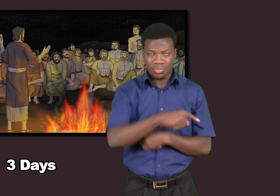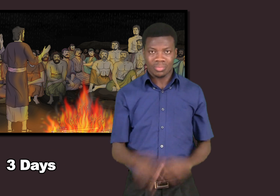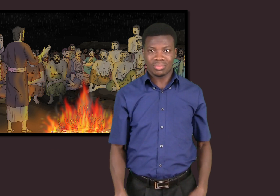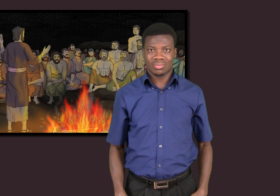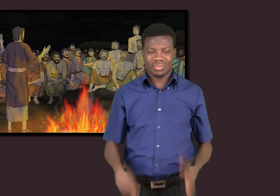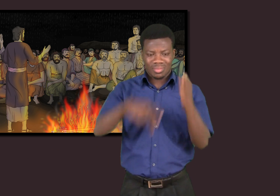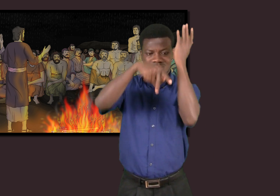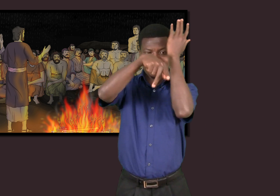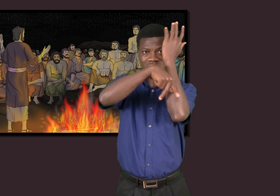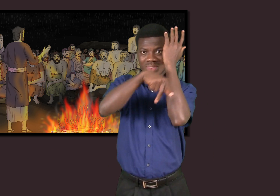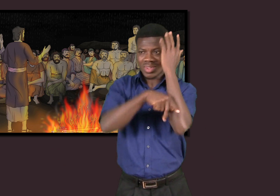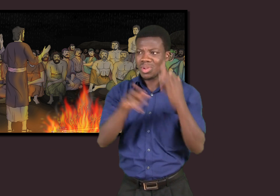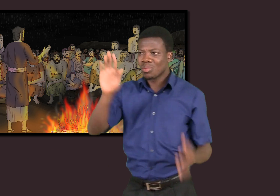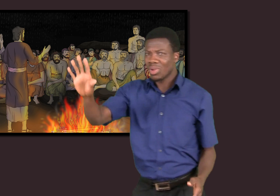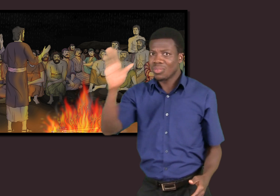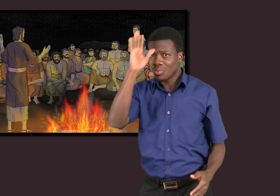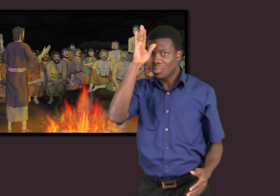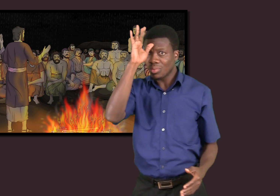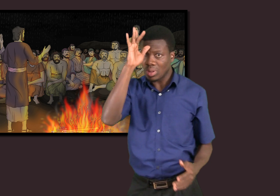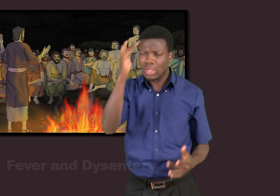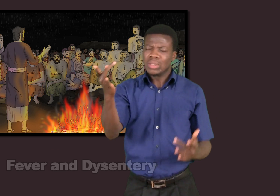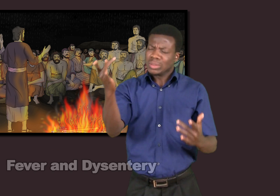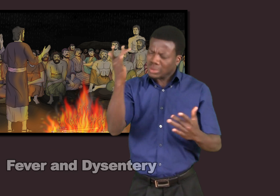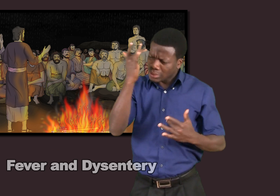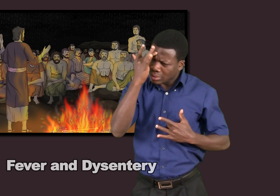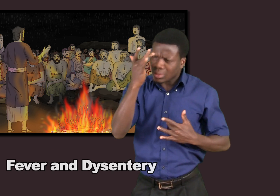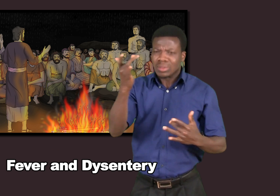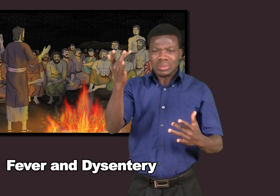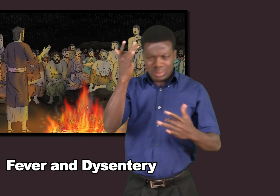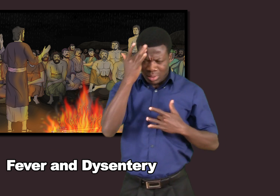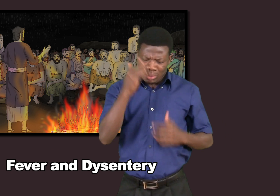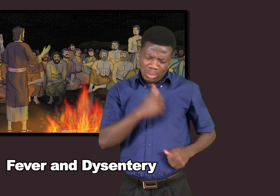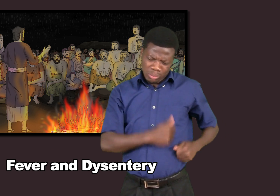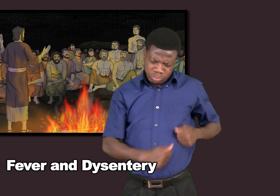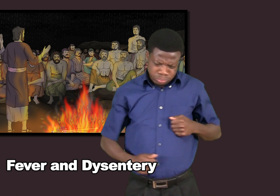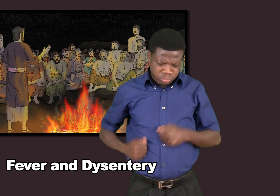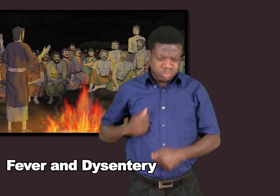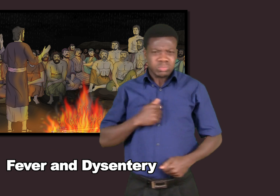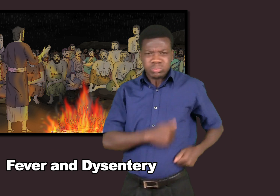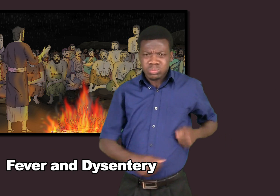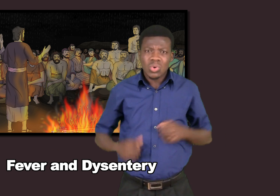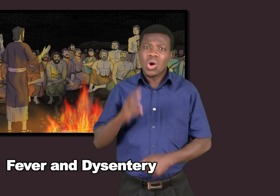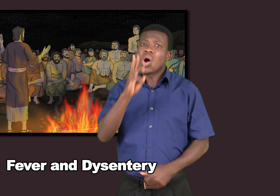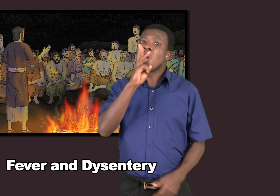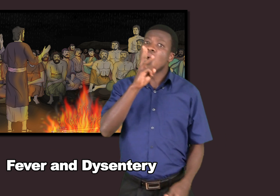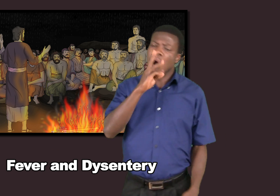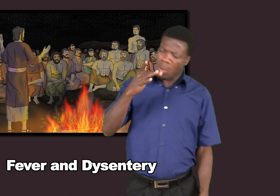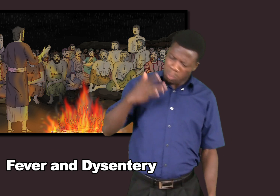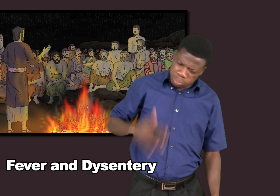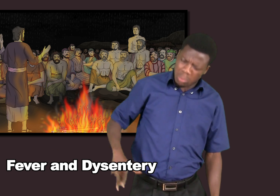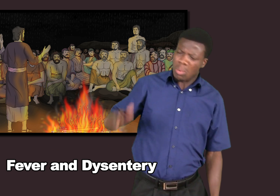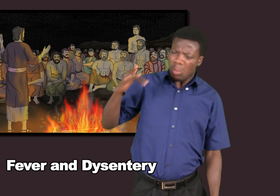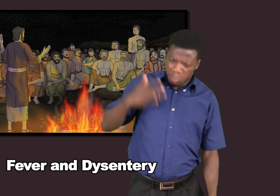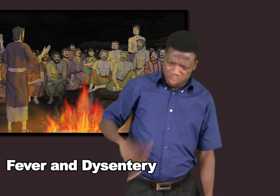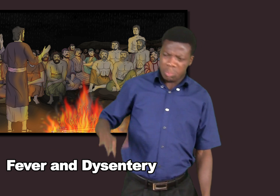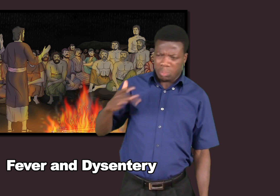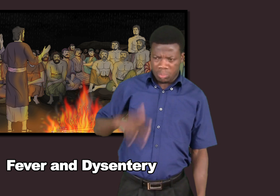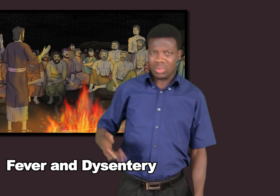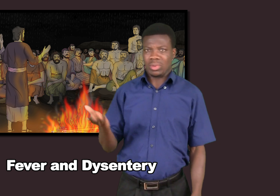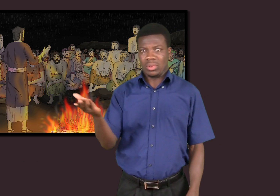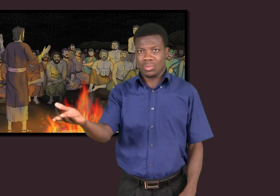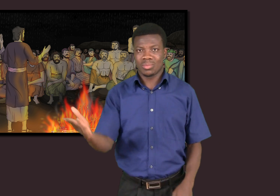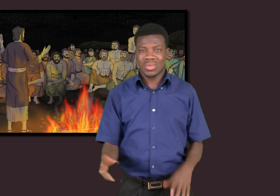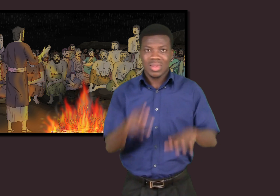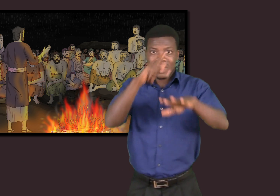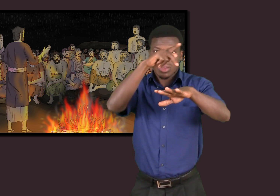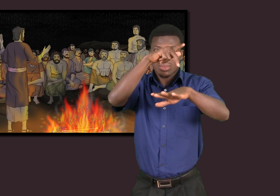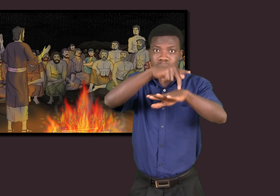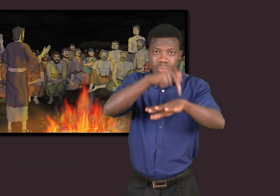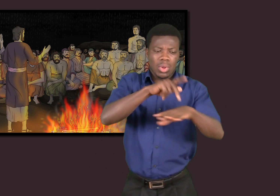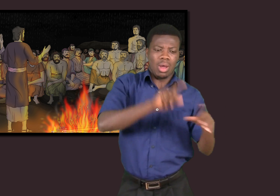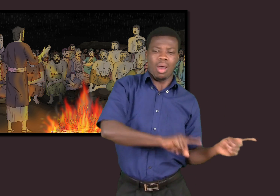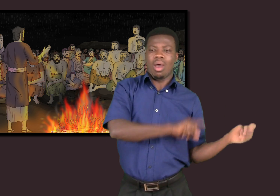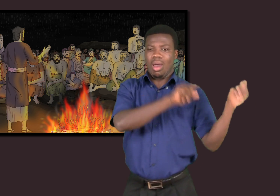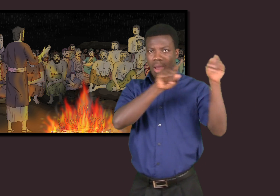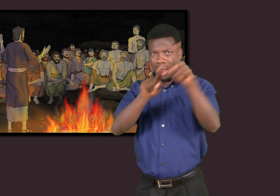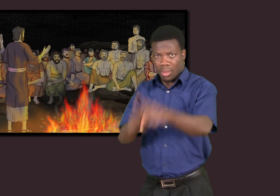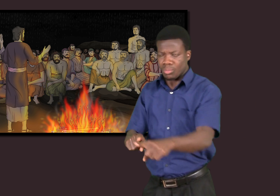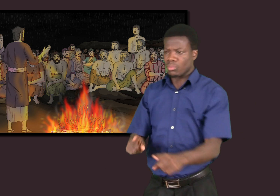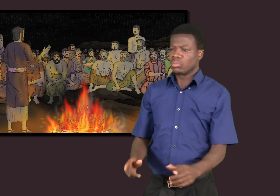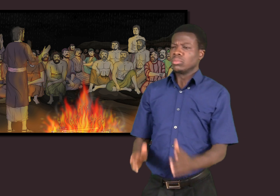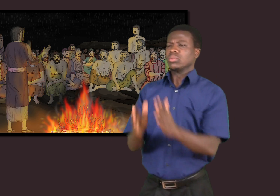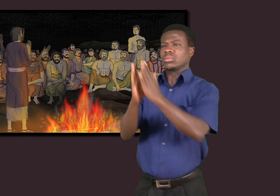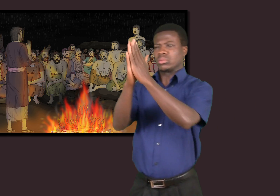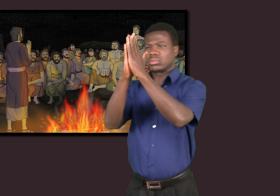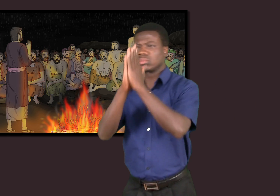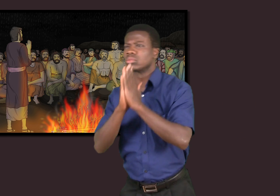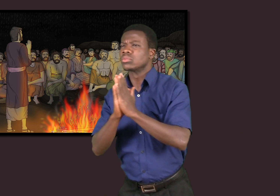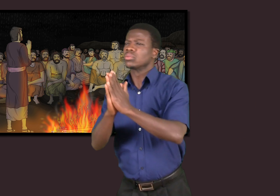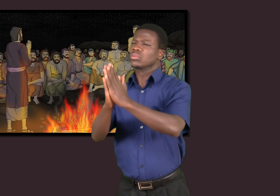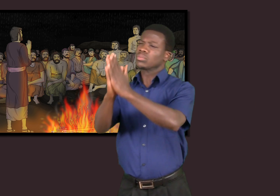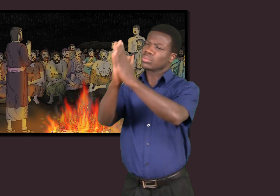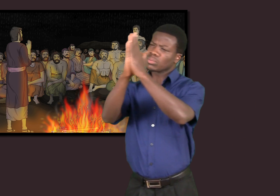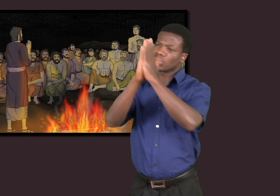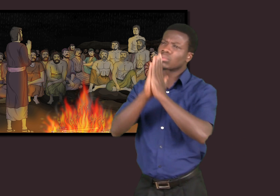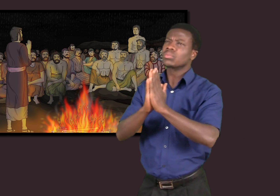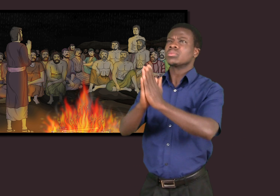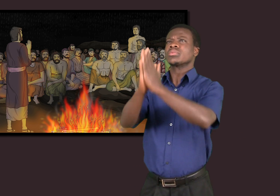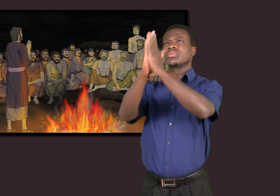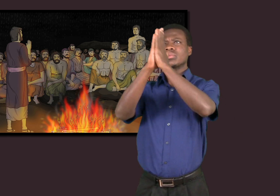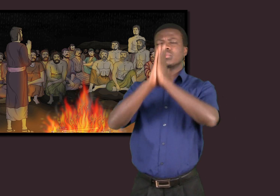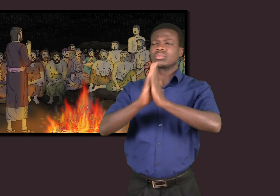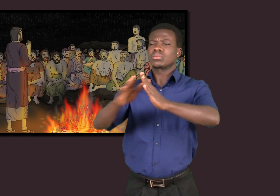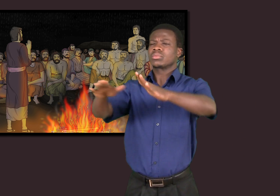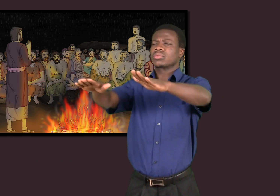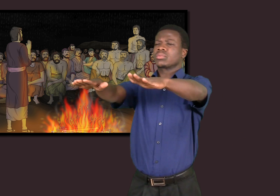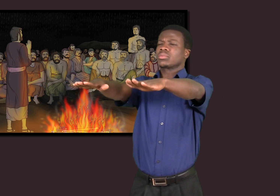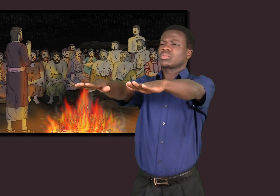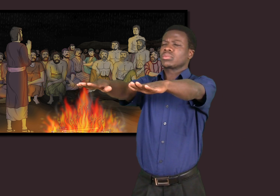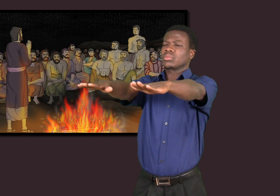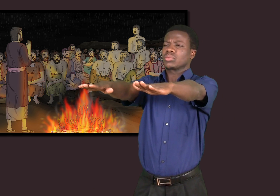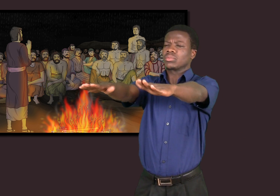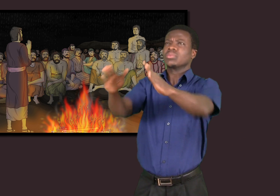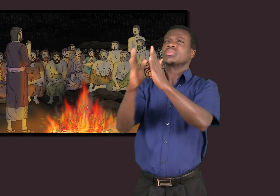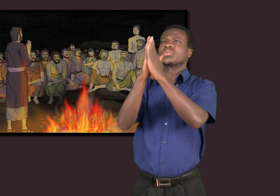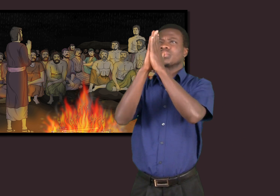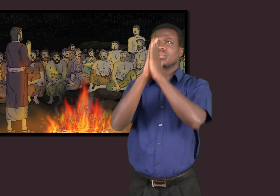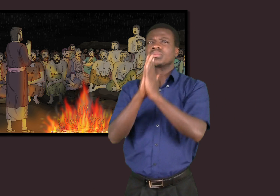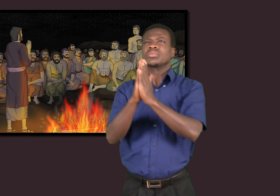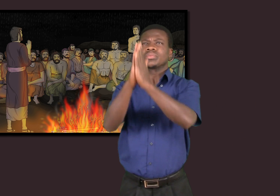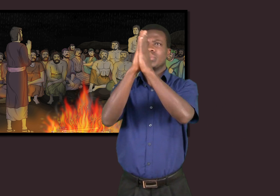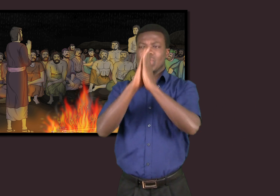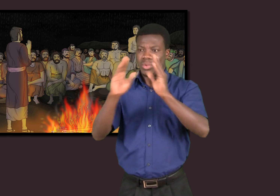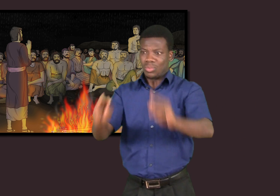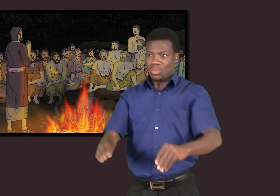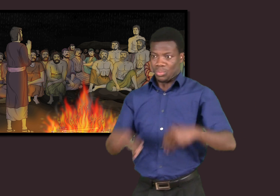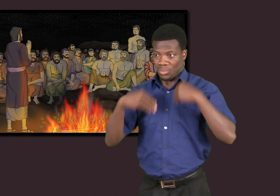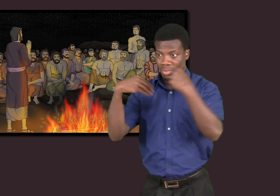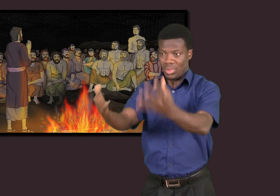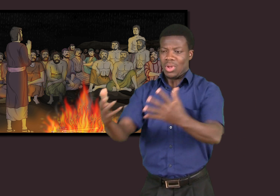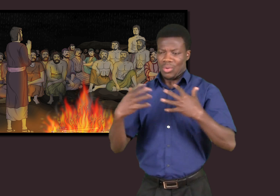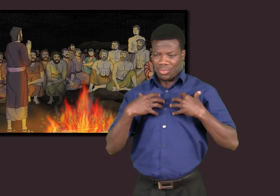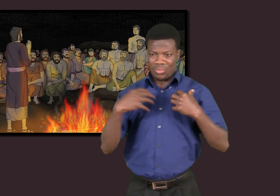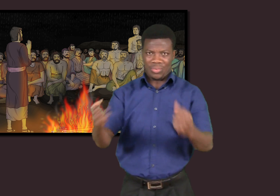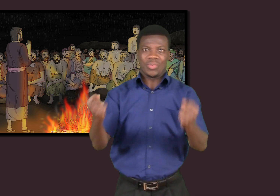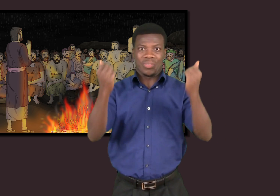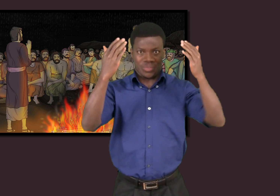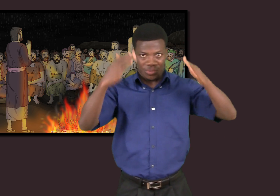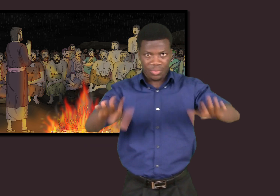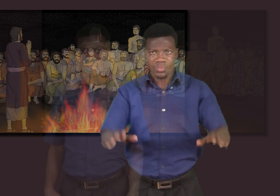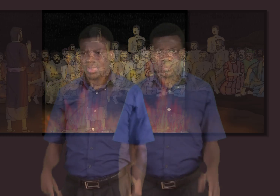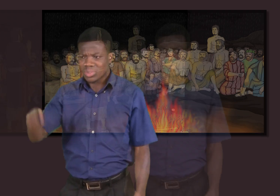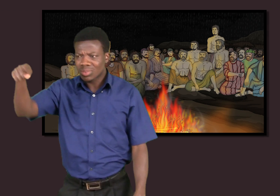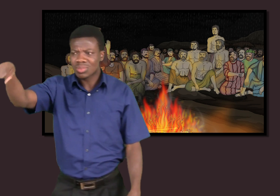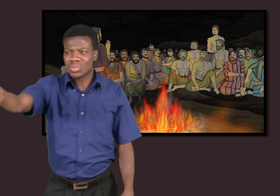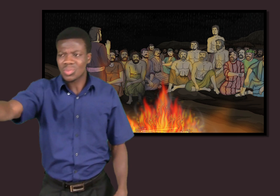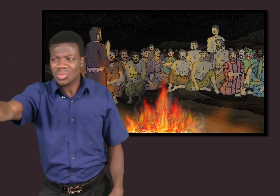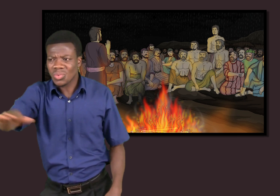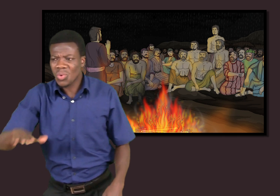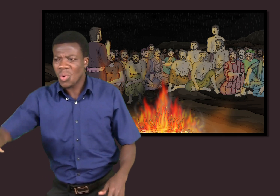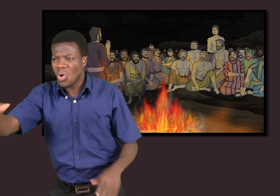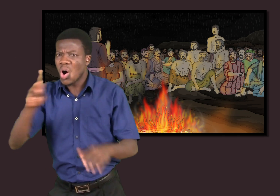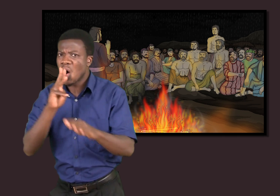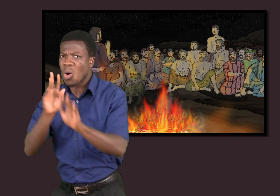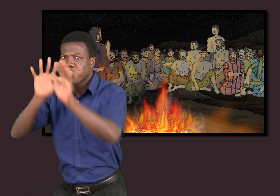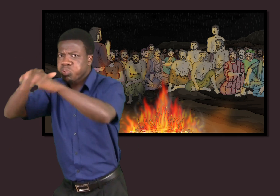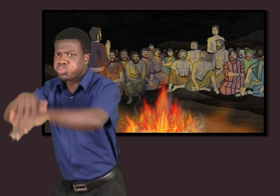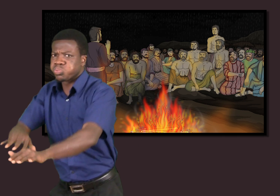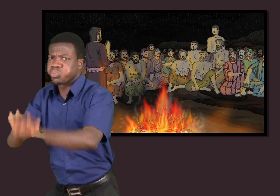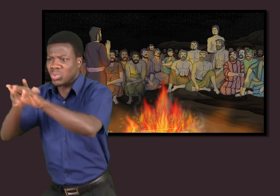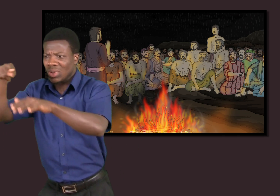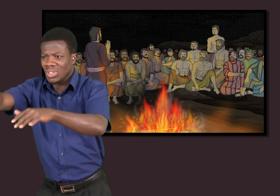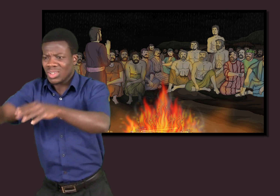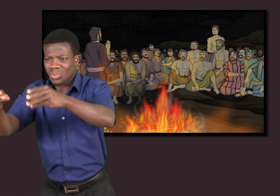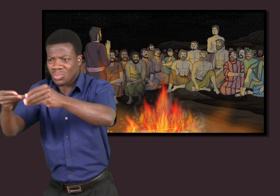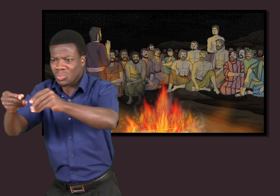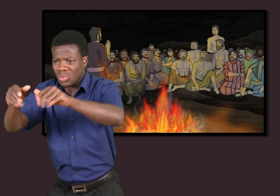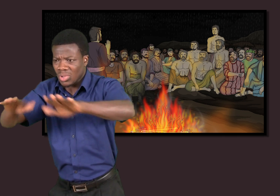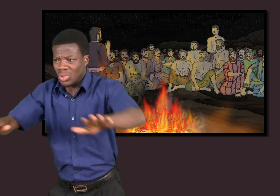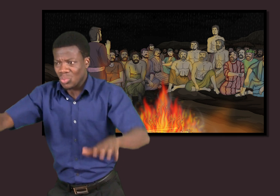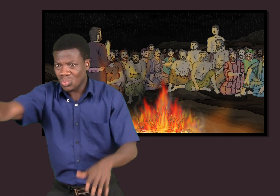The father of Publius was sick in bed, suffering from fever and dysentery.